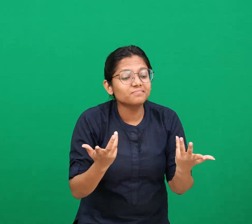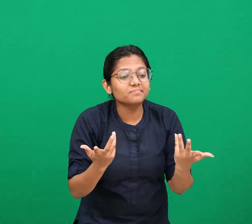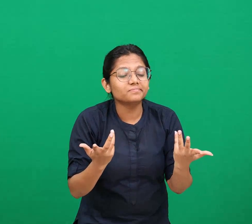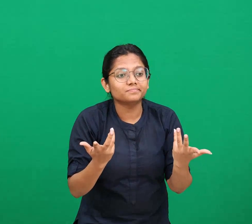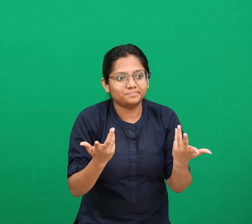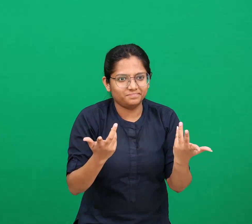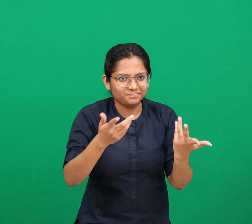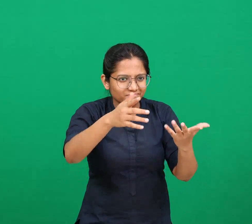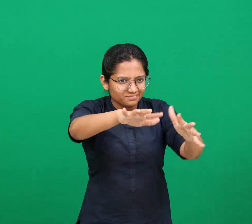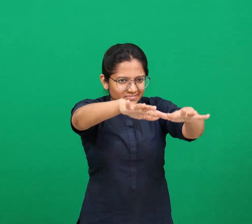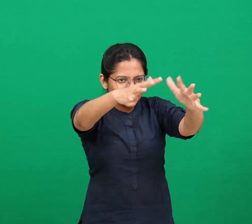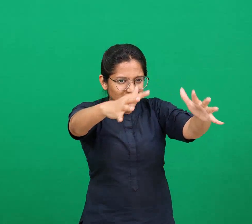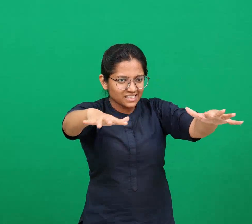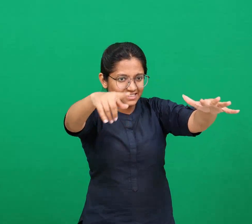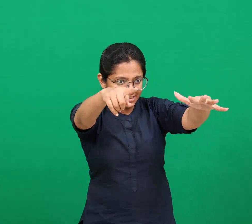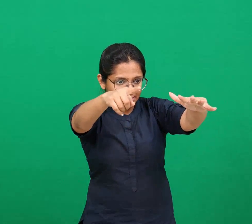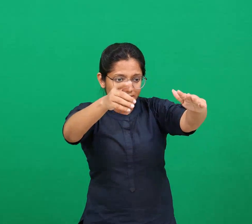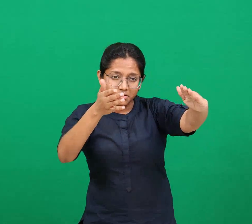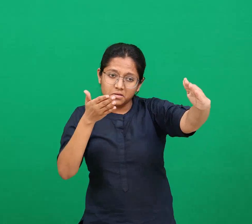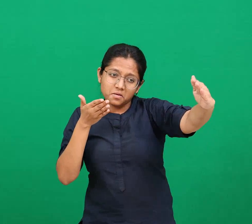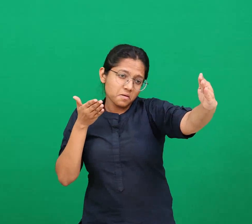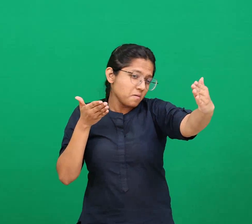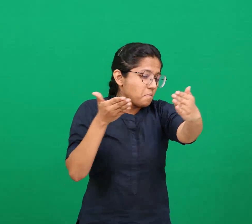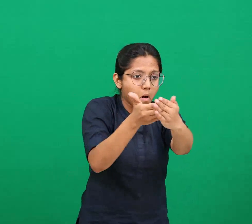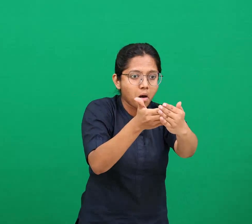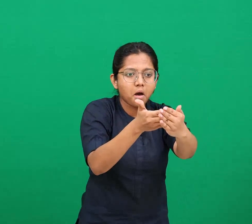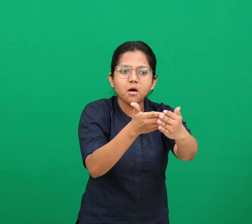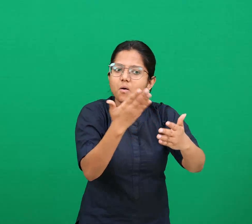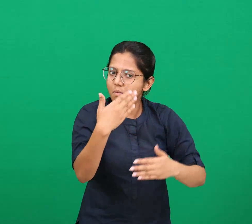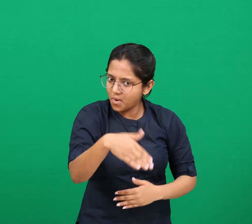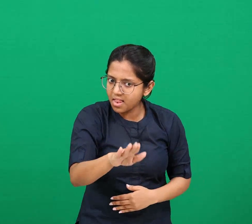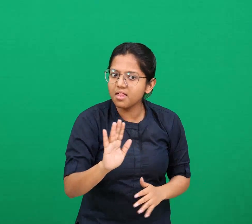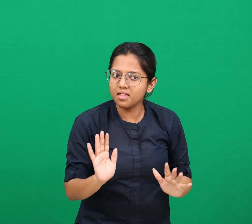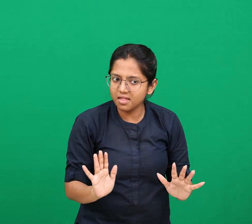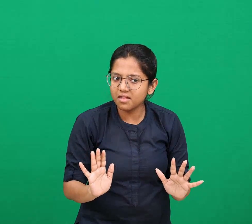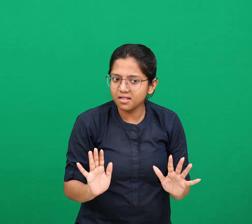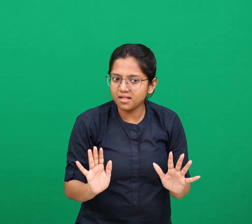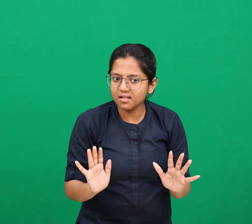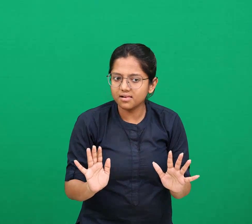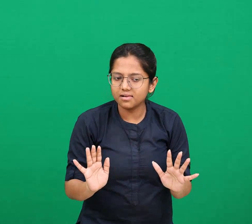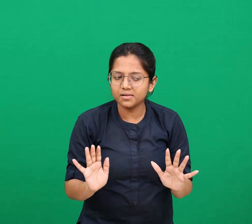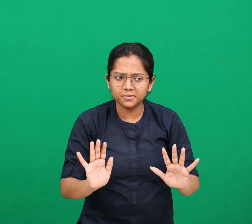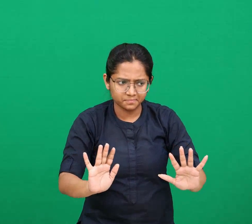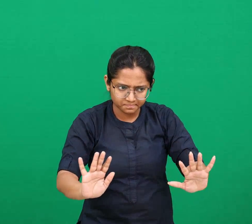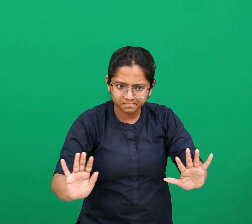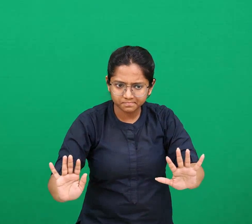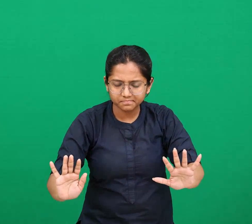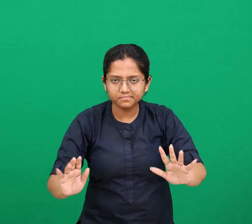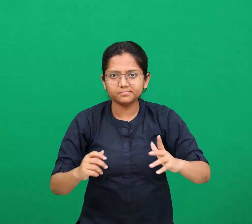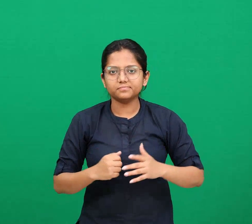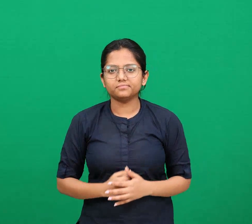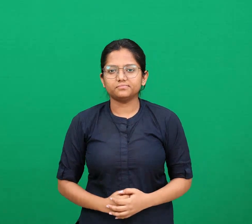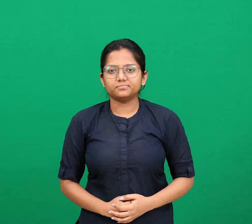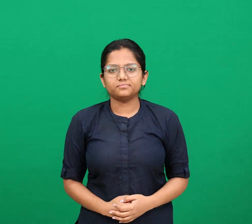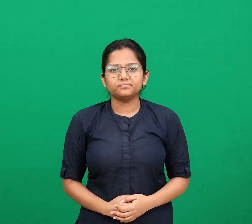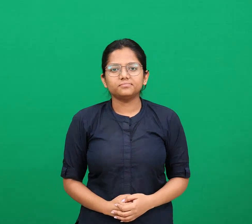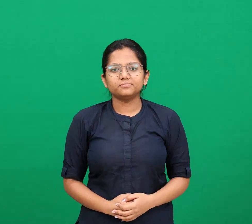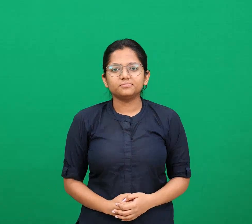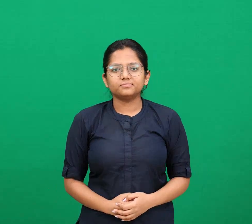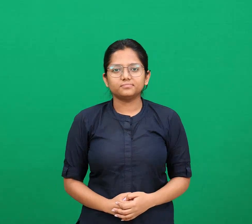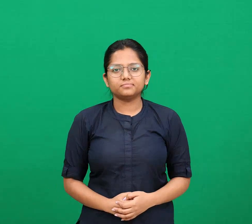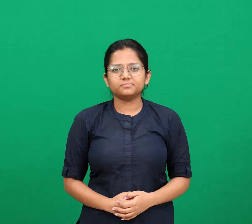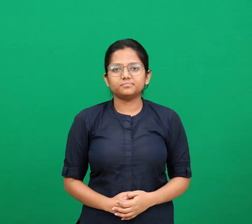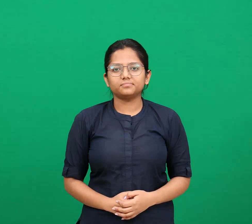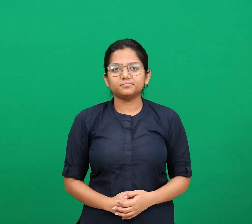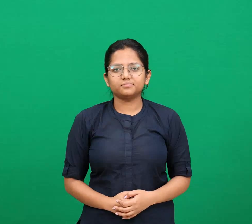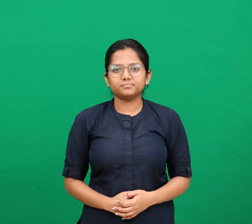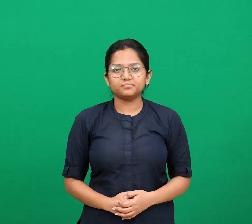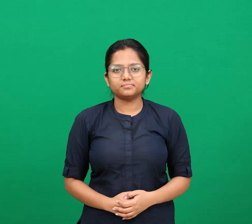However, we must run aground on some island."